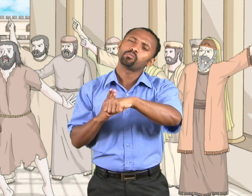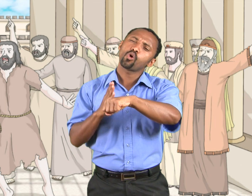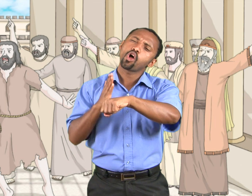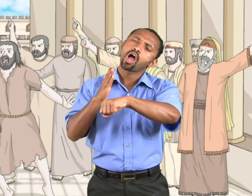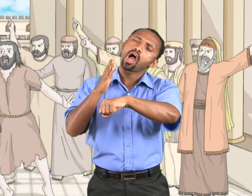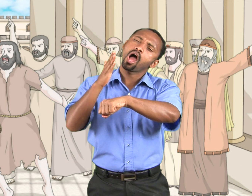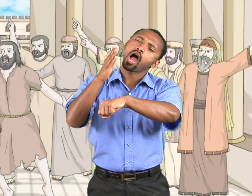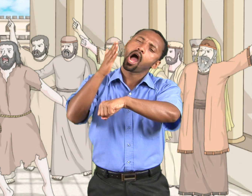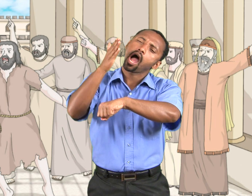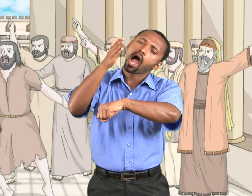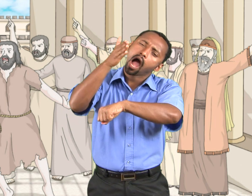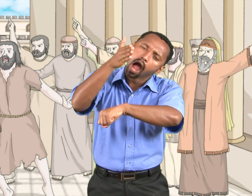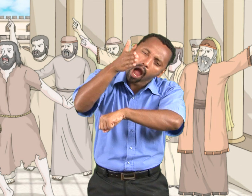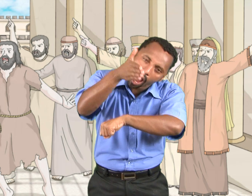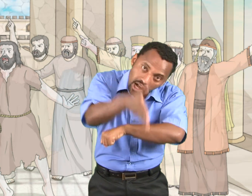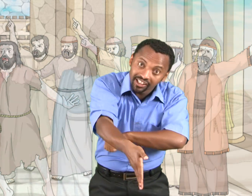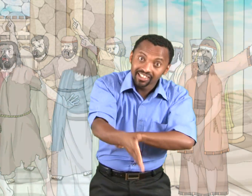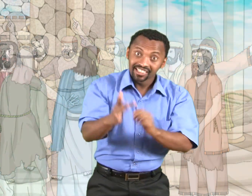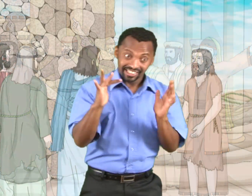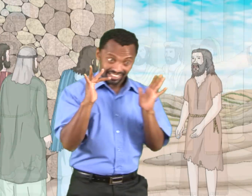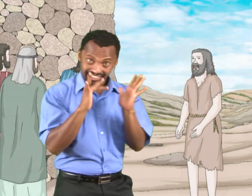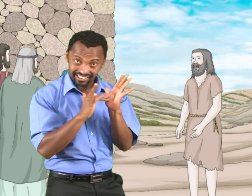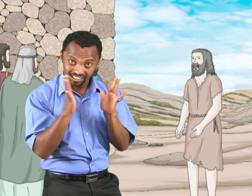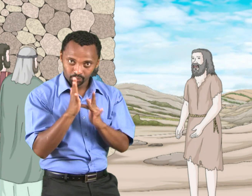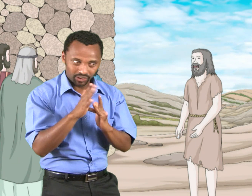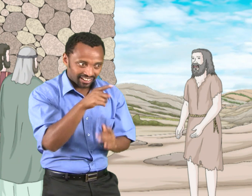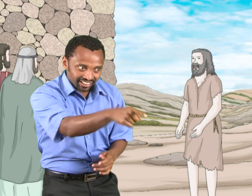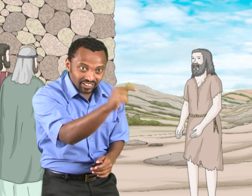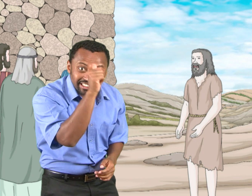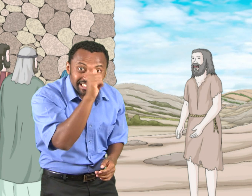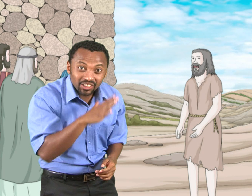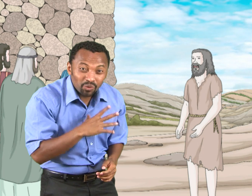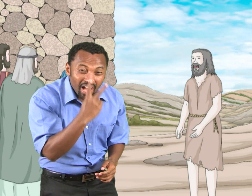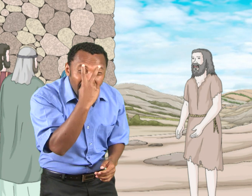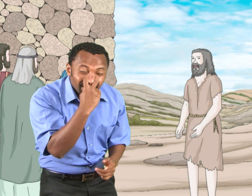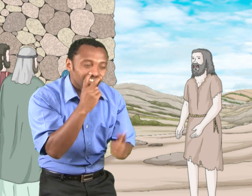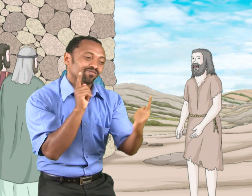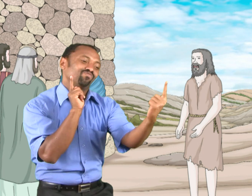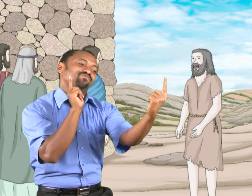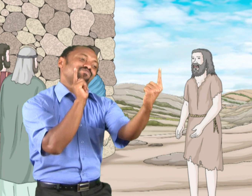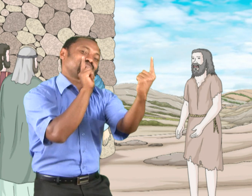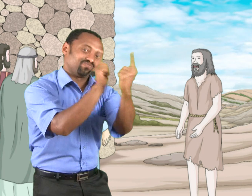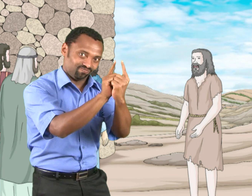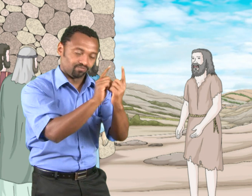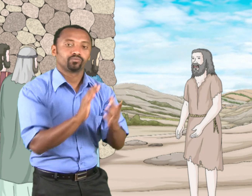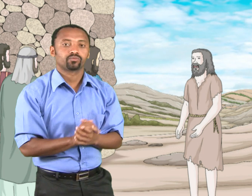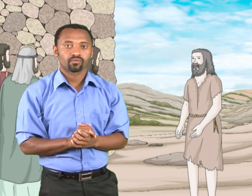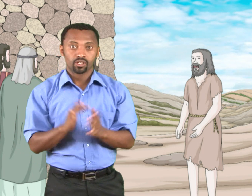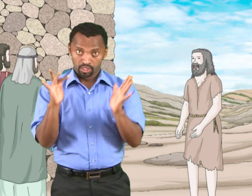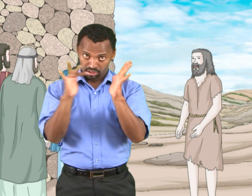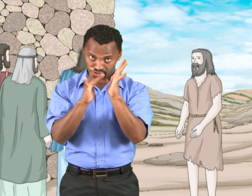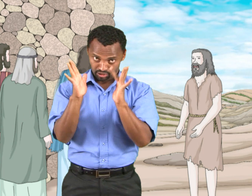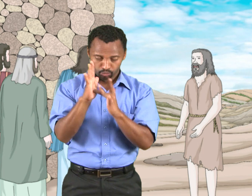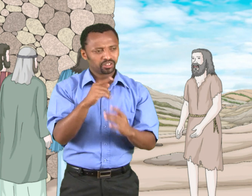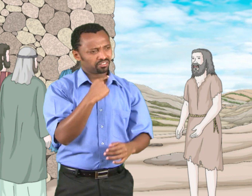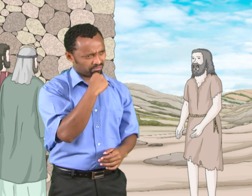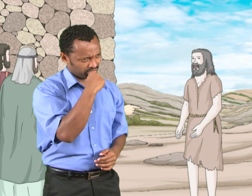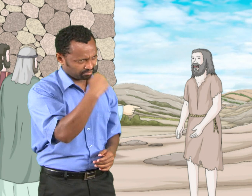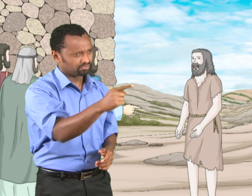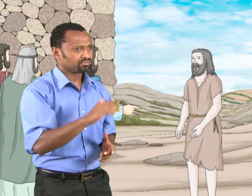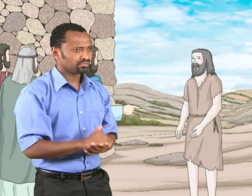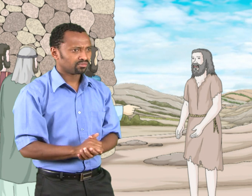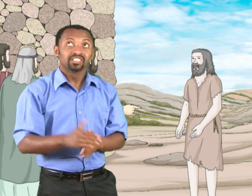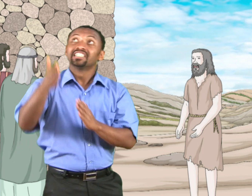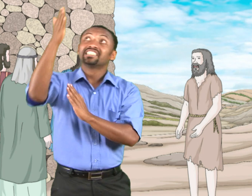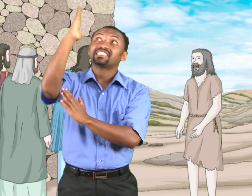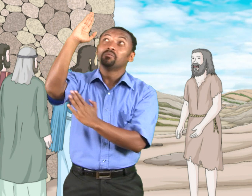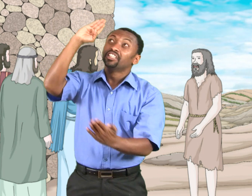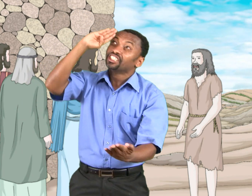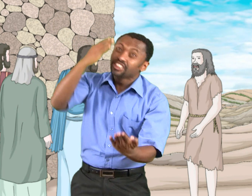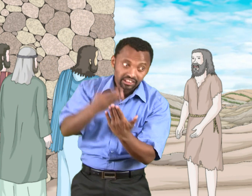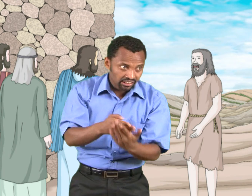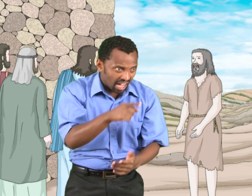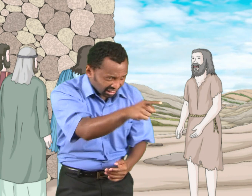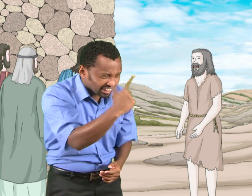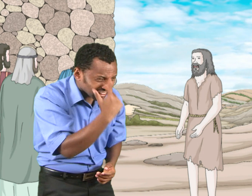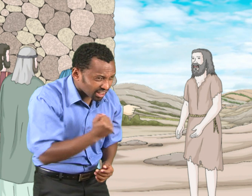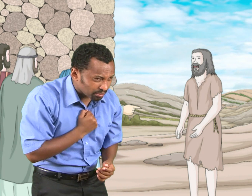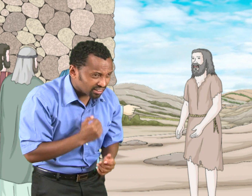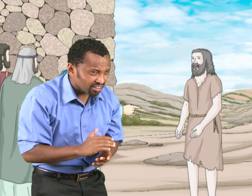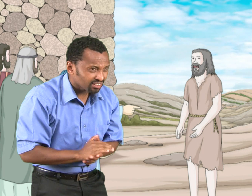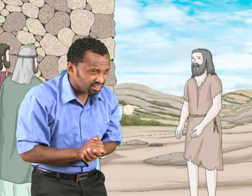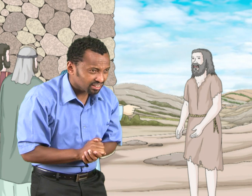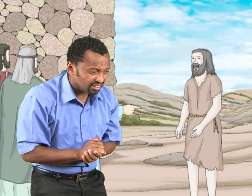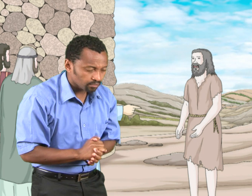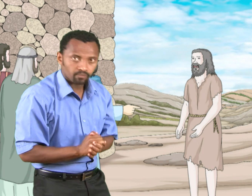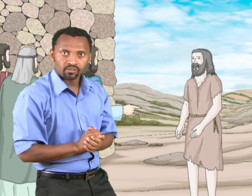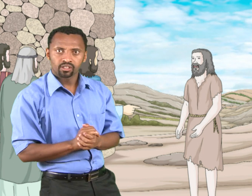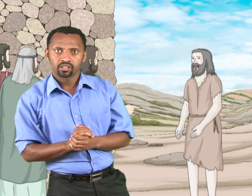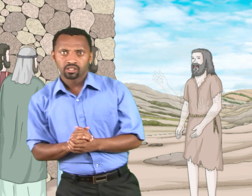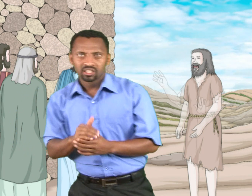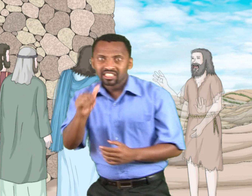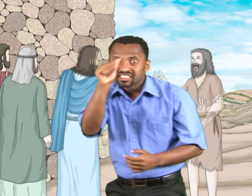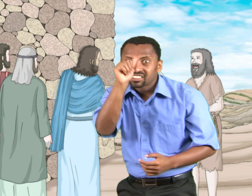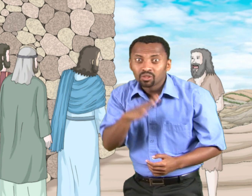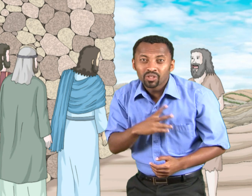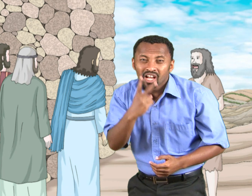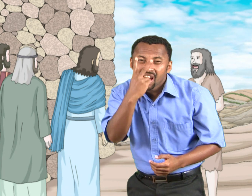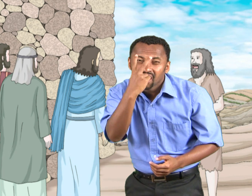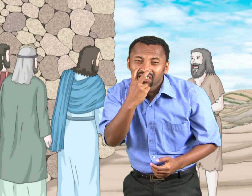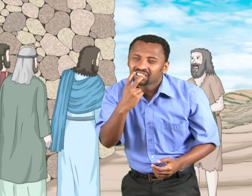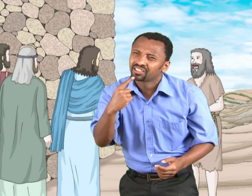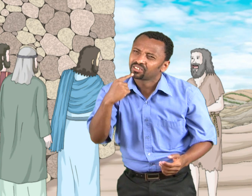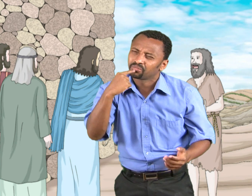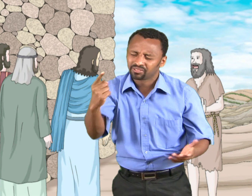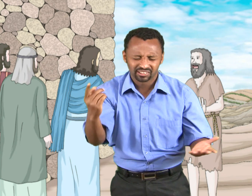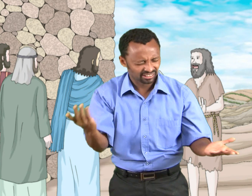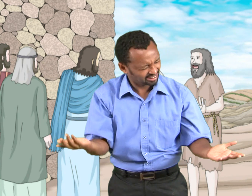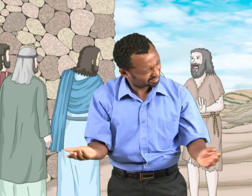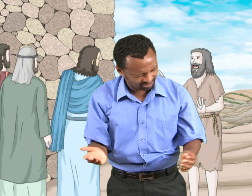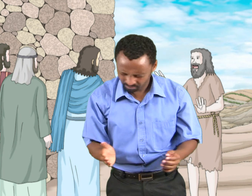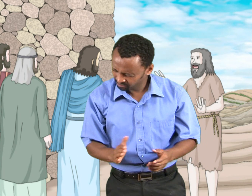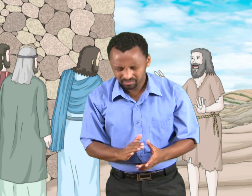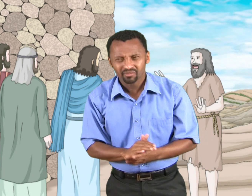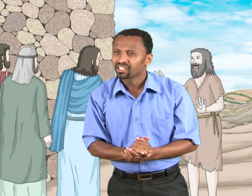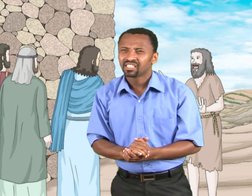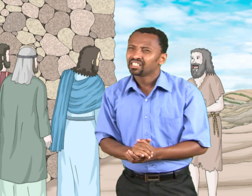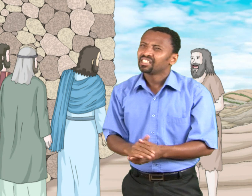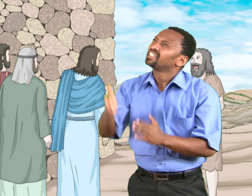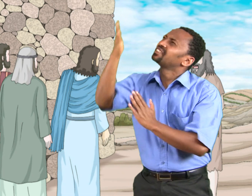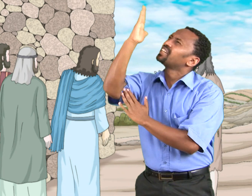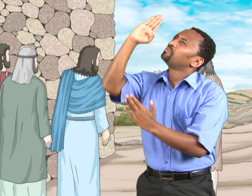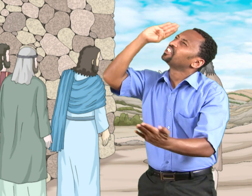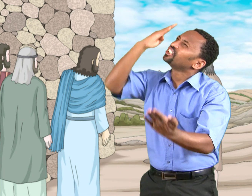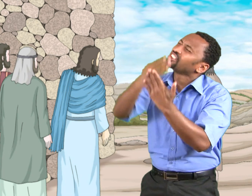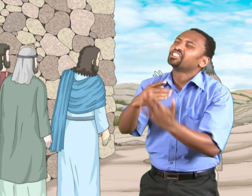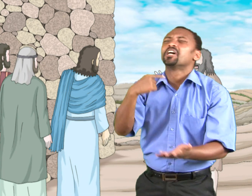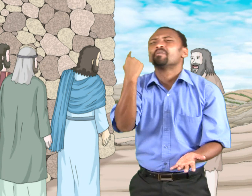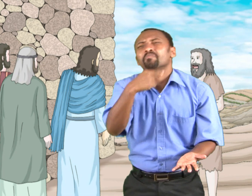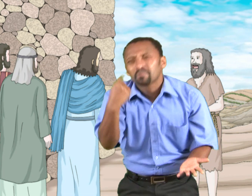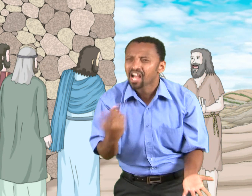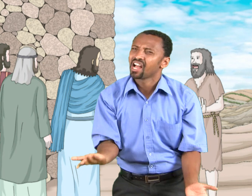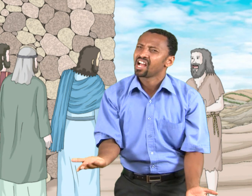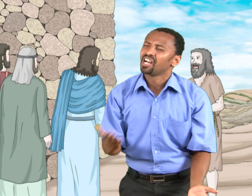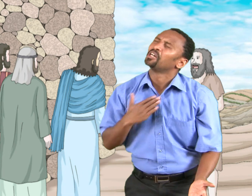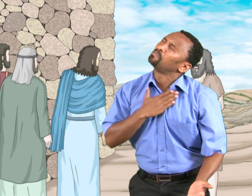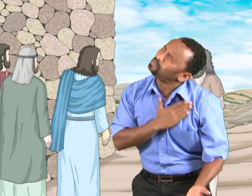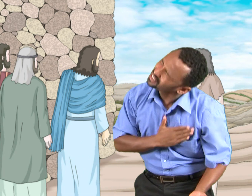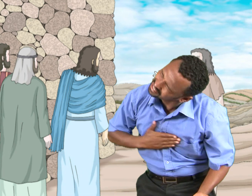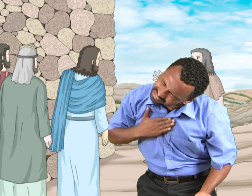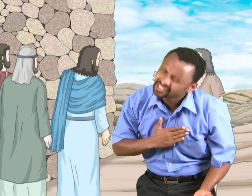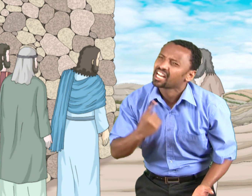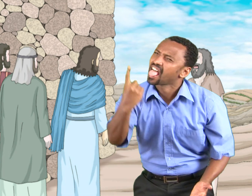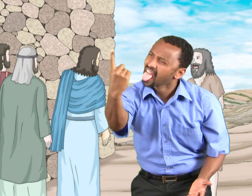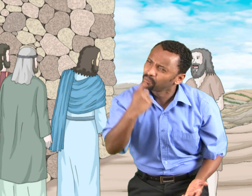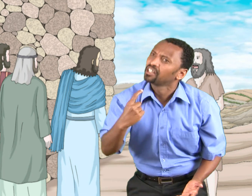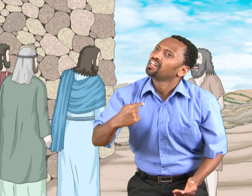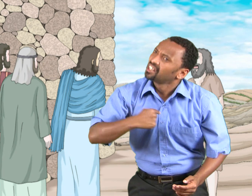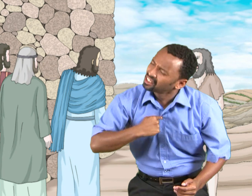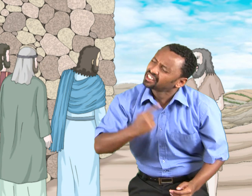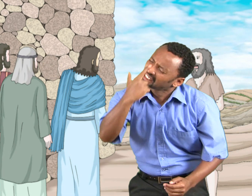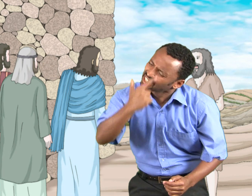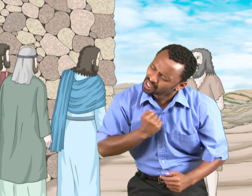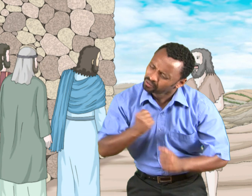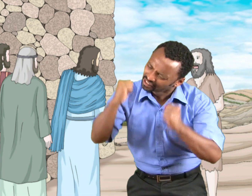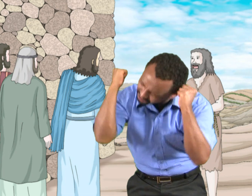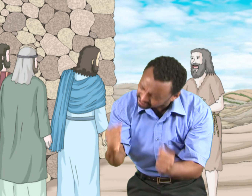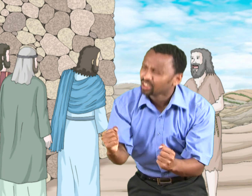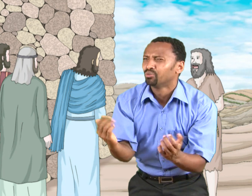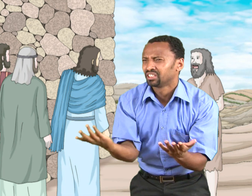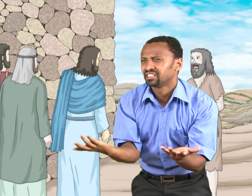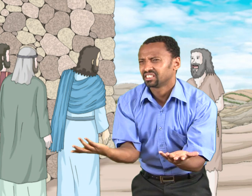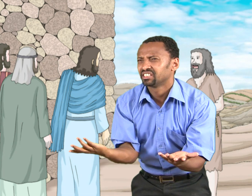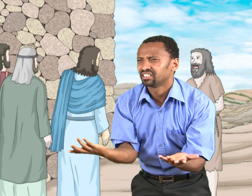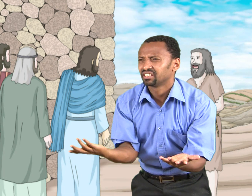When Jesus heard that they had thrown him out, He found the man and said, “Do you believe in the Son of Man ?”